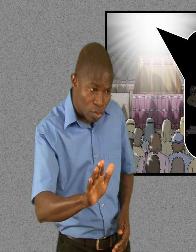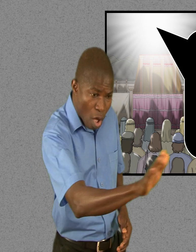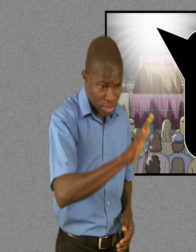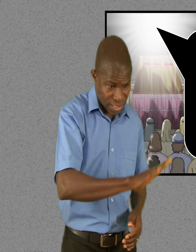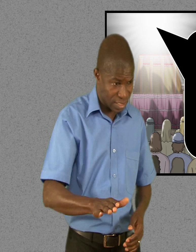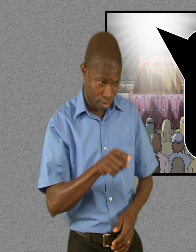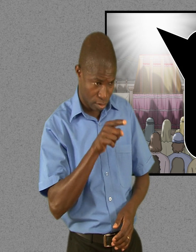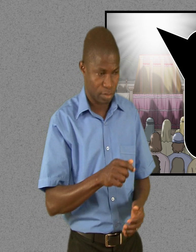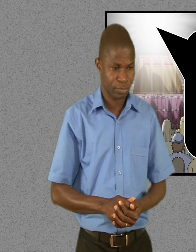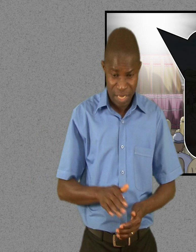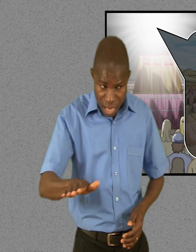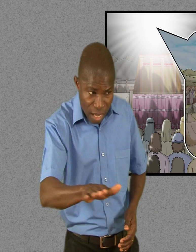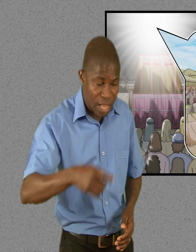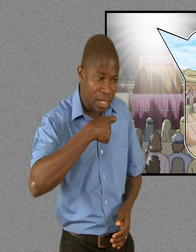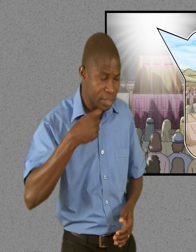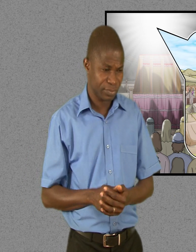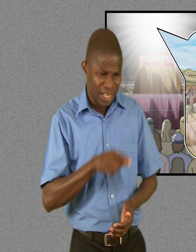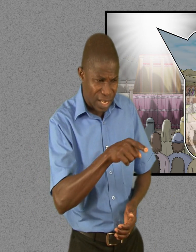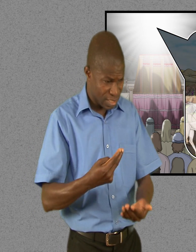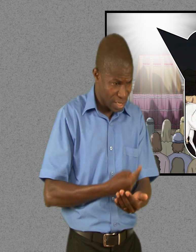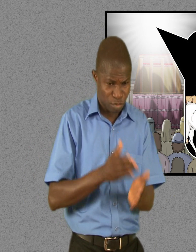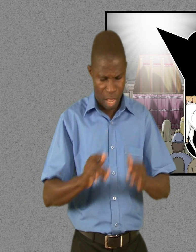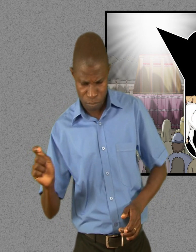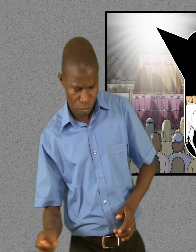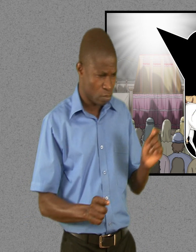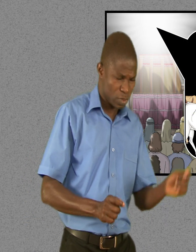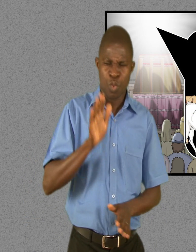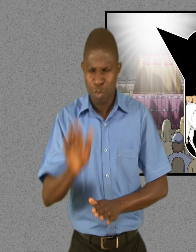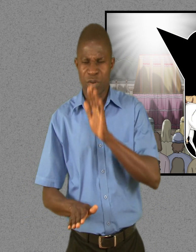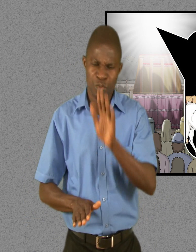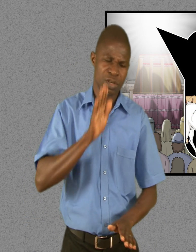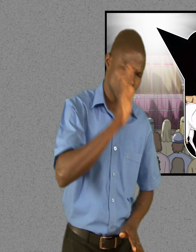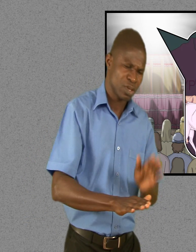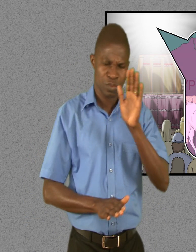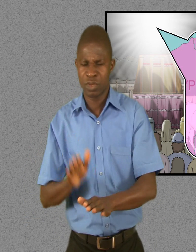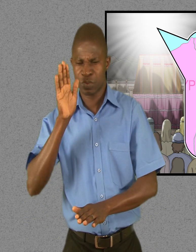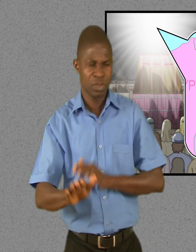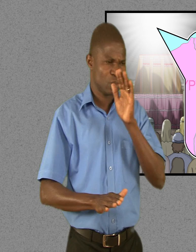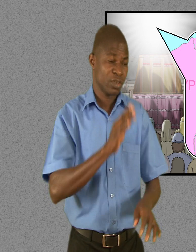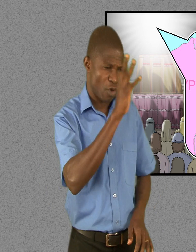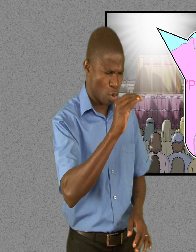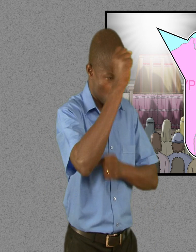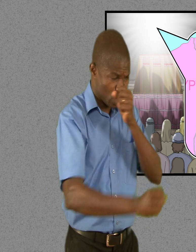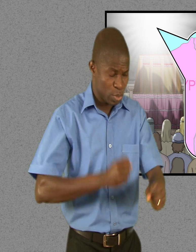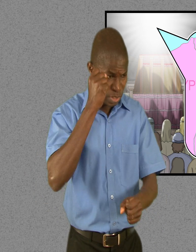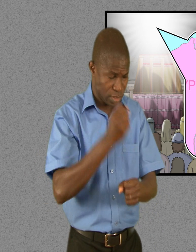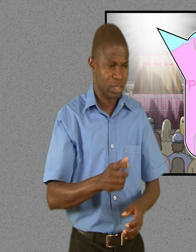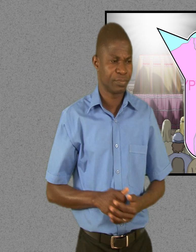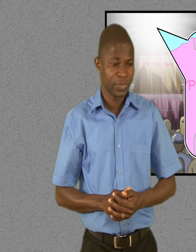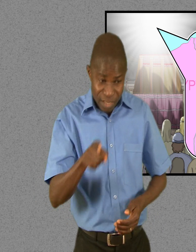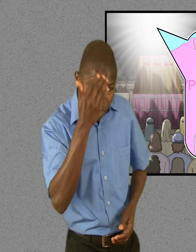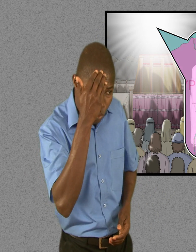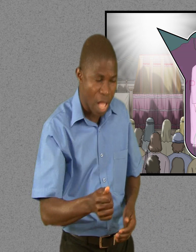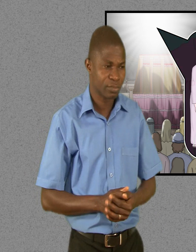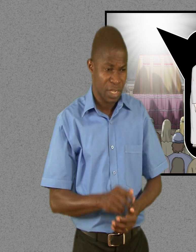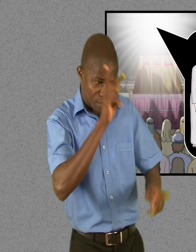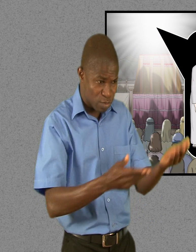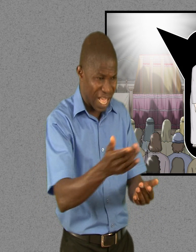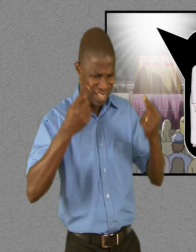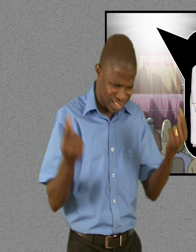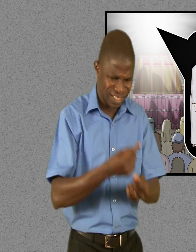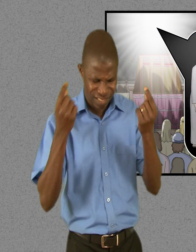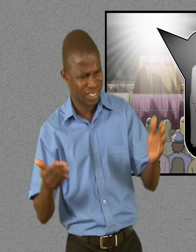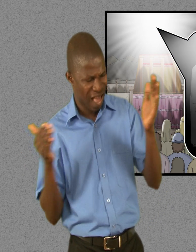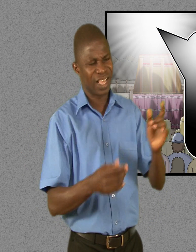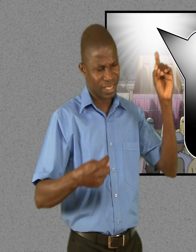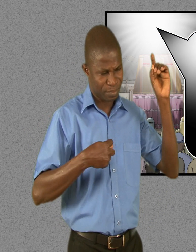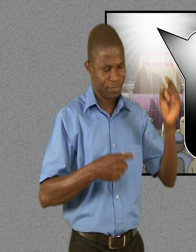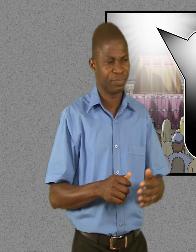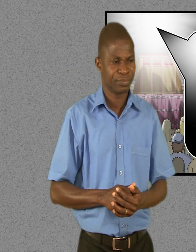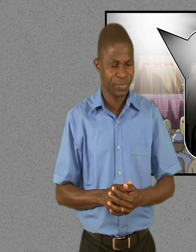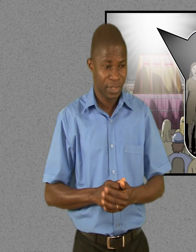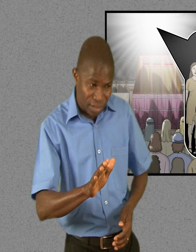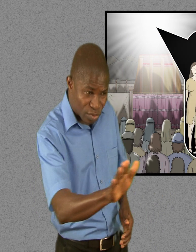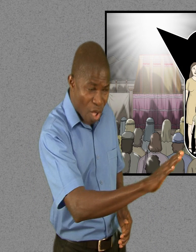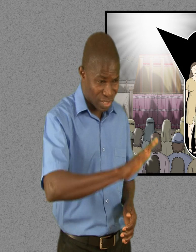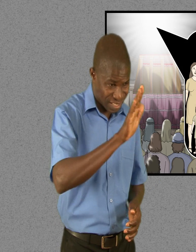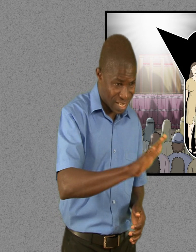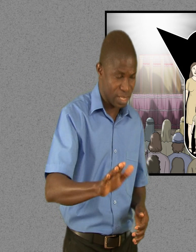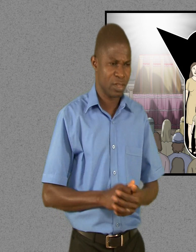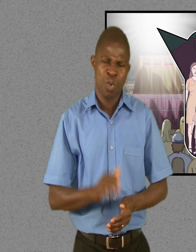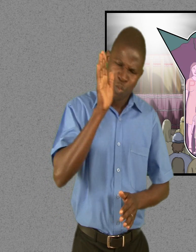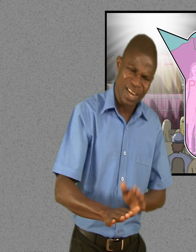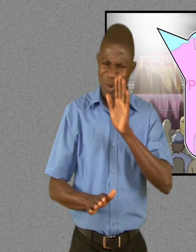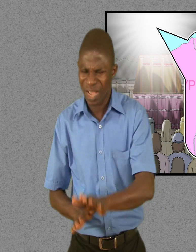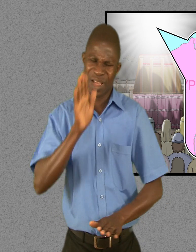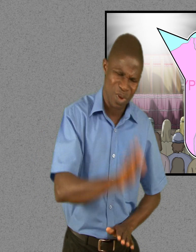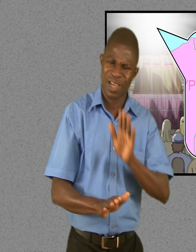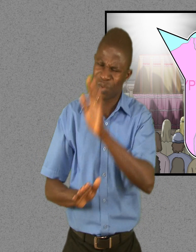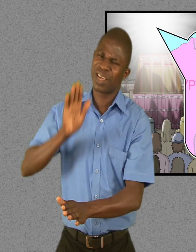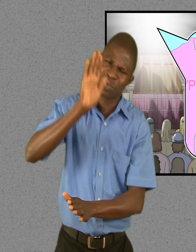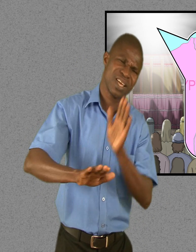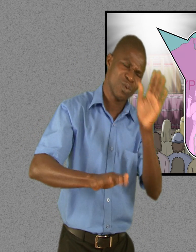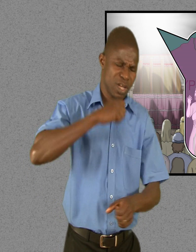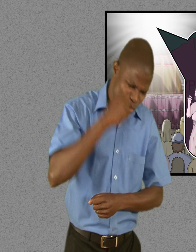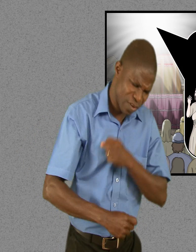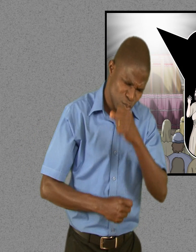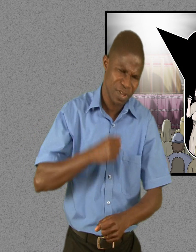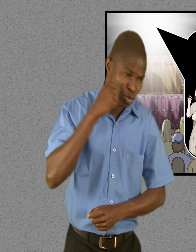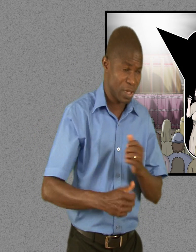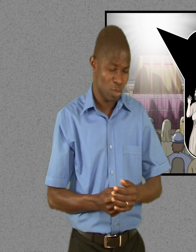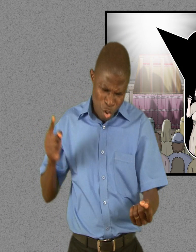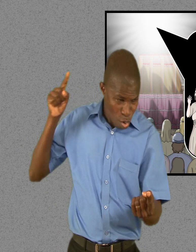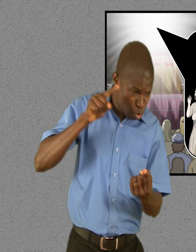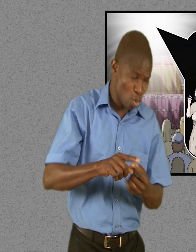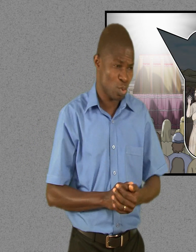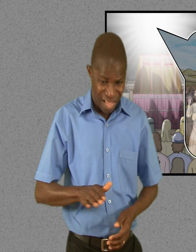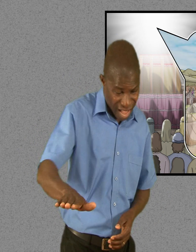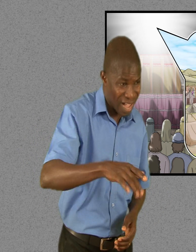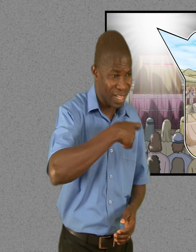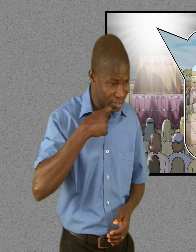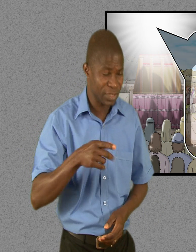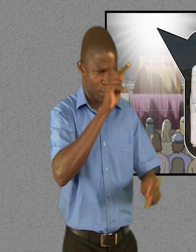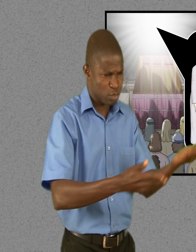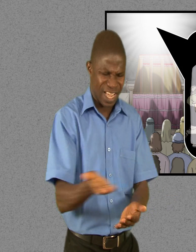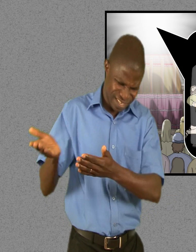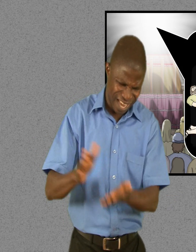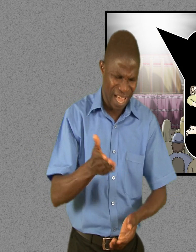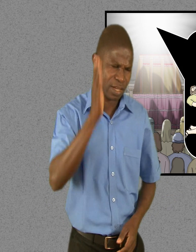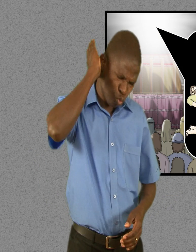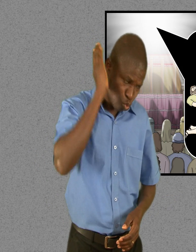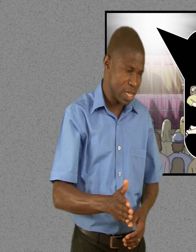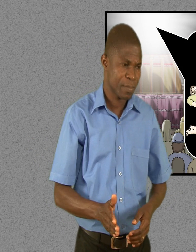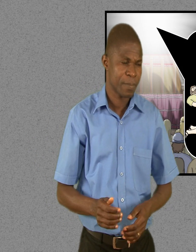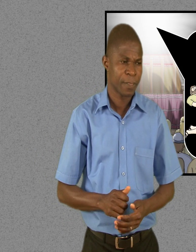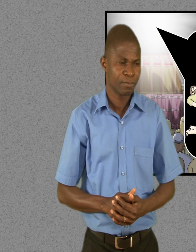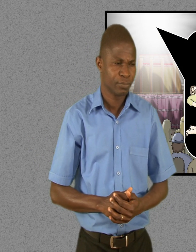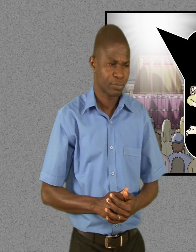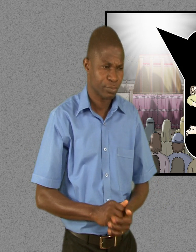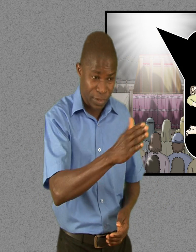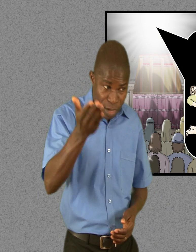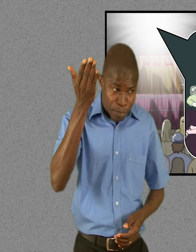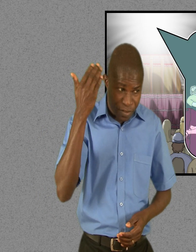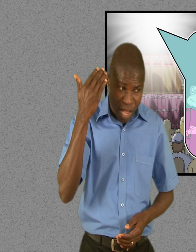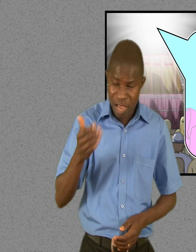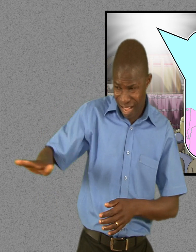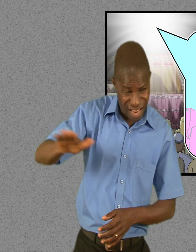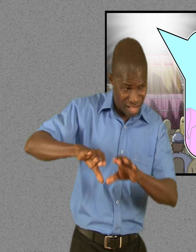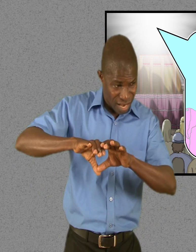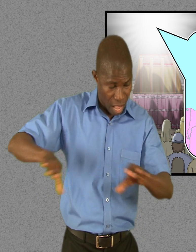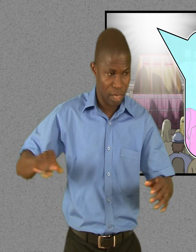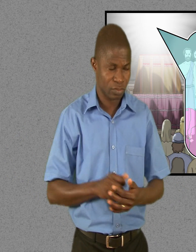Your children will be shepherds in the wilderness for forty years, and they will suffer for your unfaithfulness until the last of your bodies lies in the wilderness.